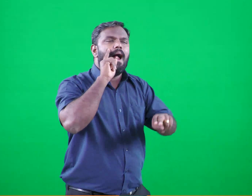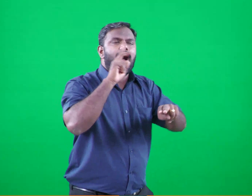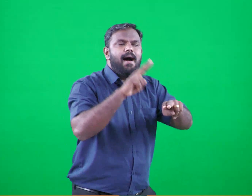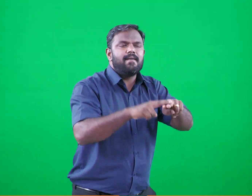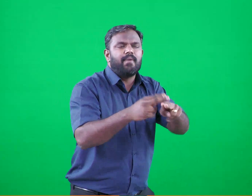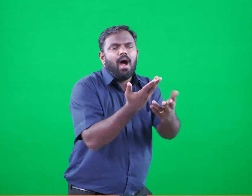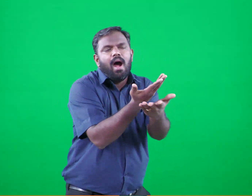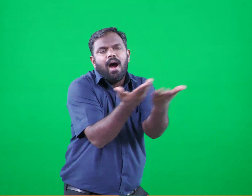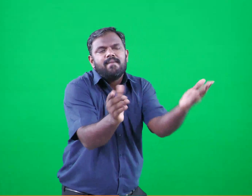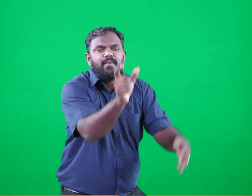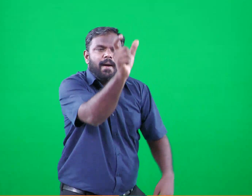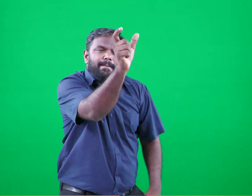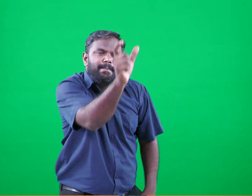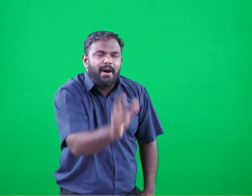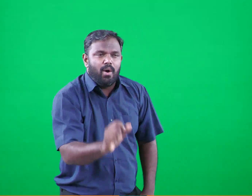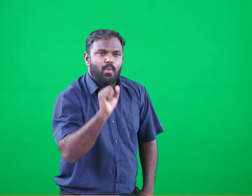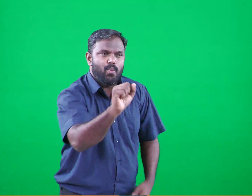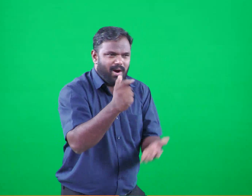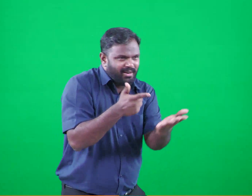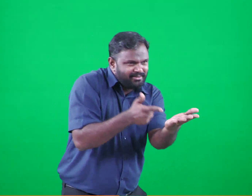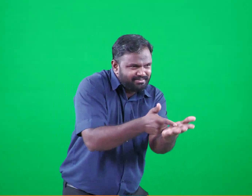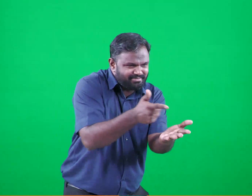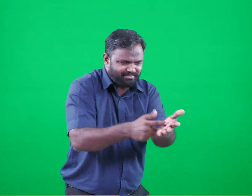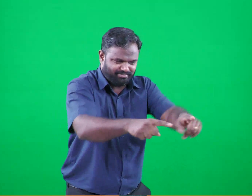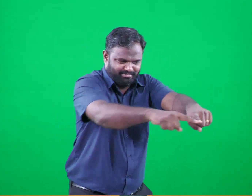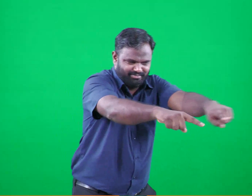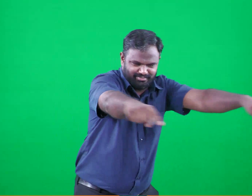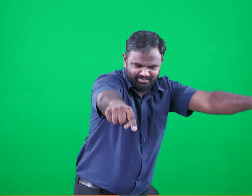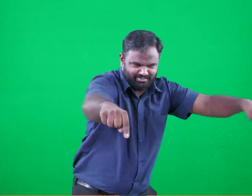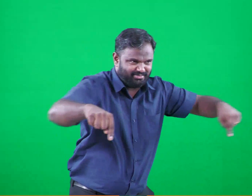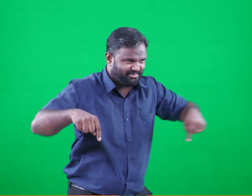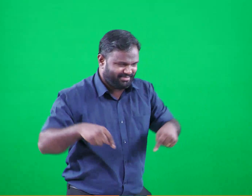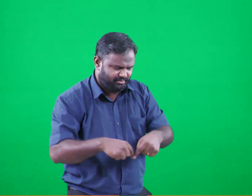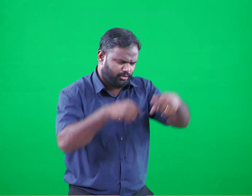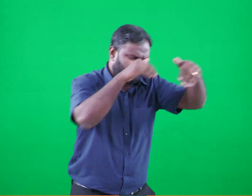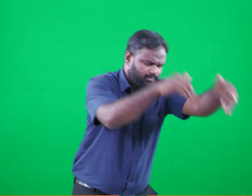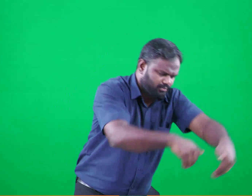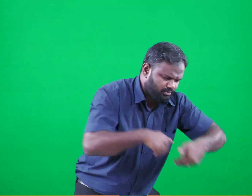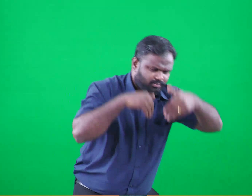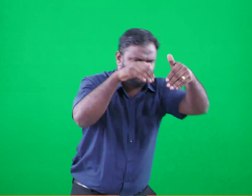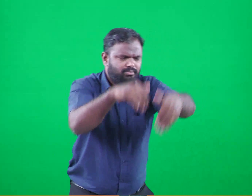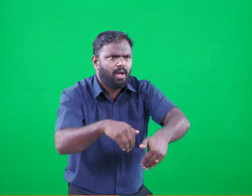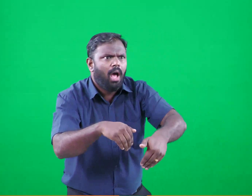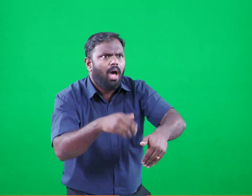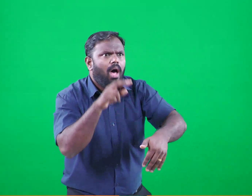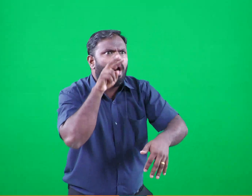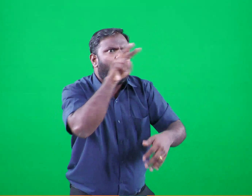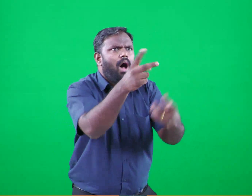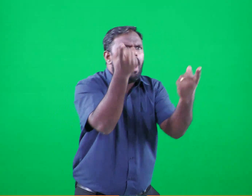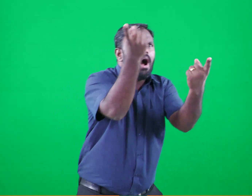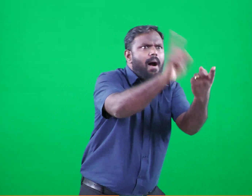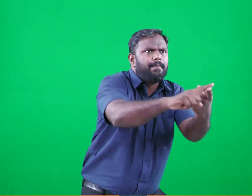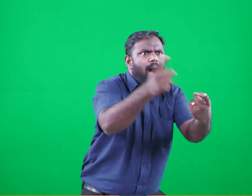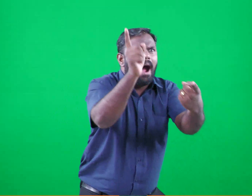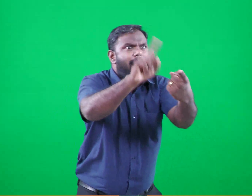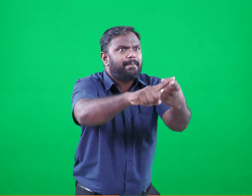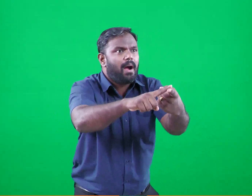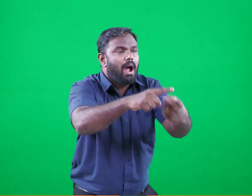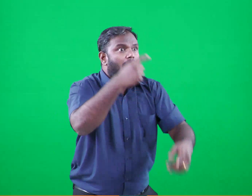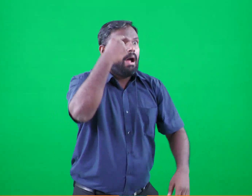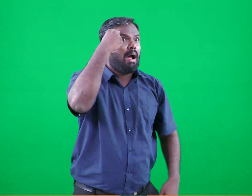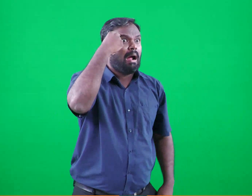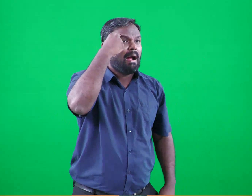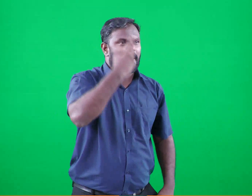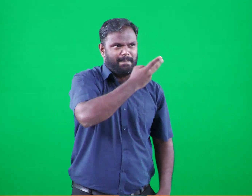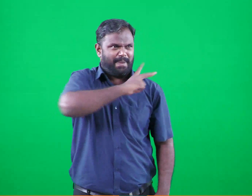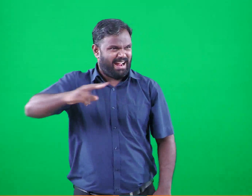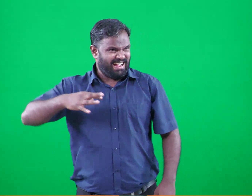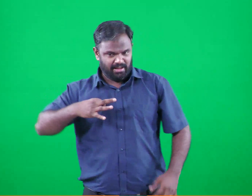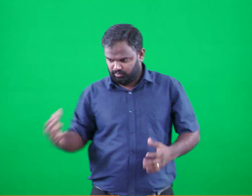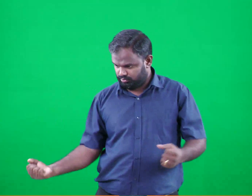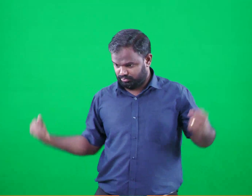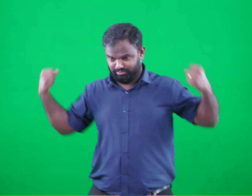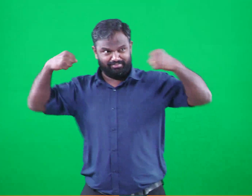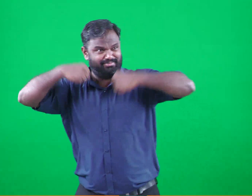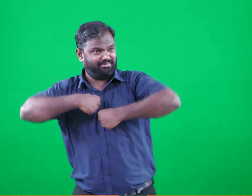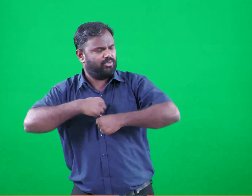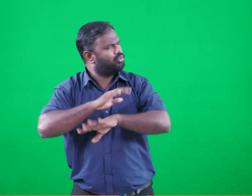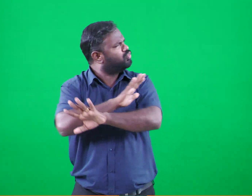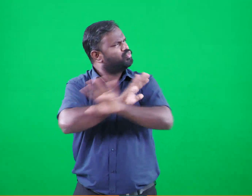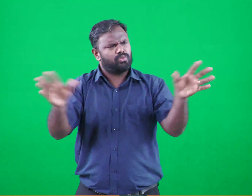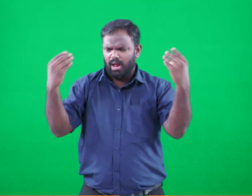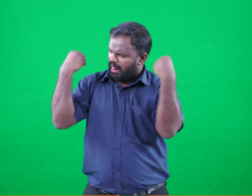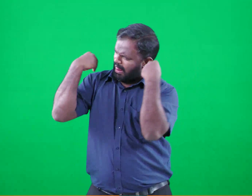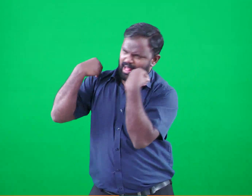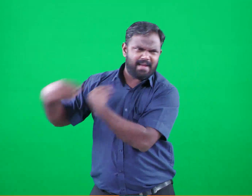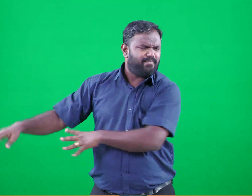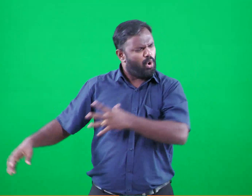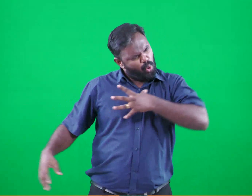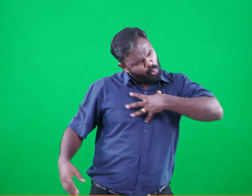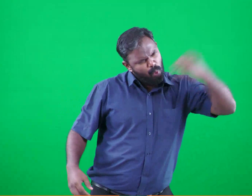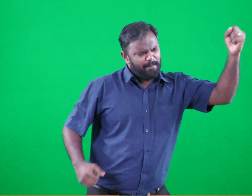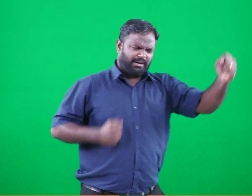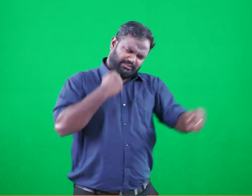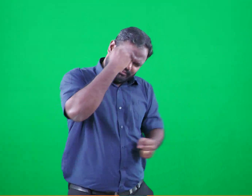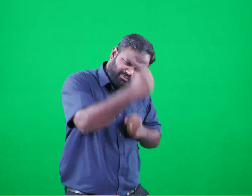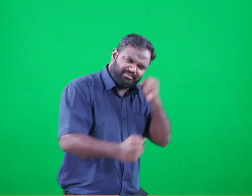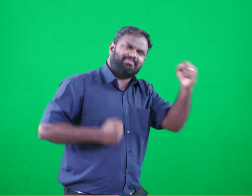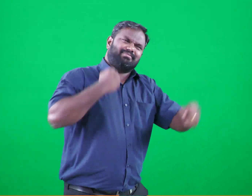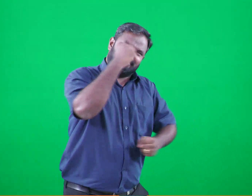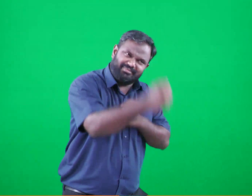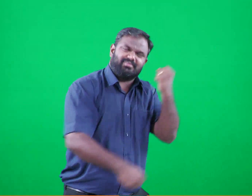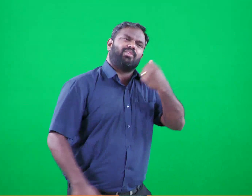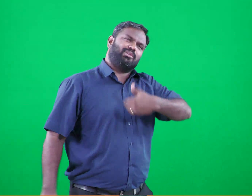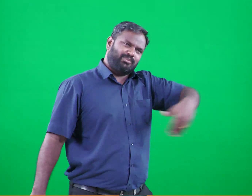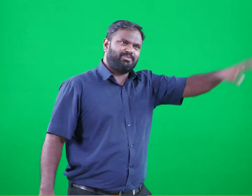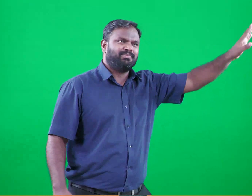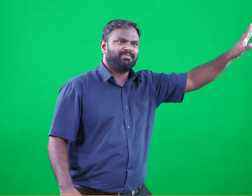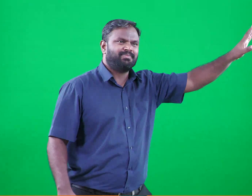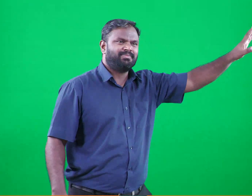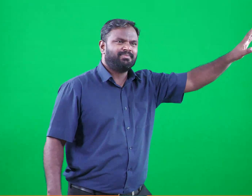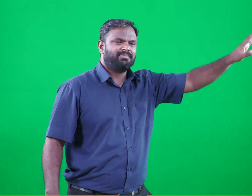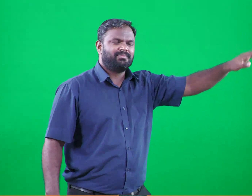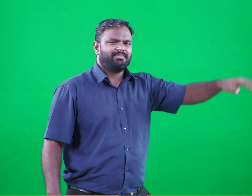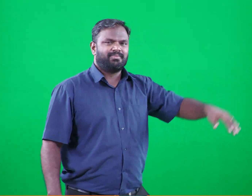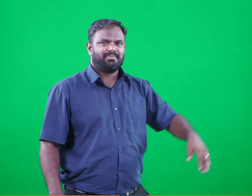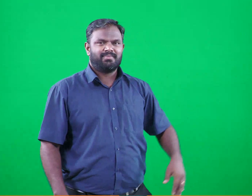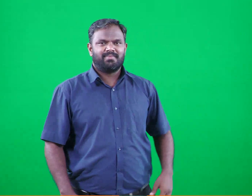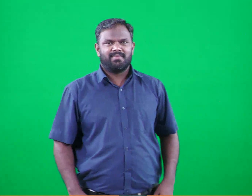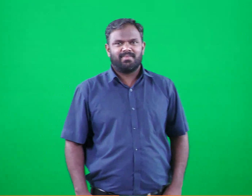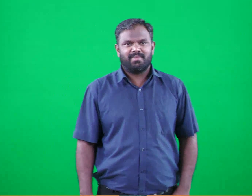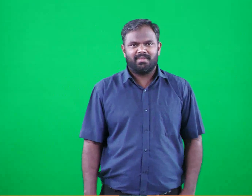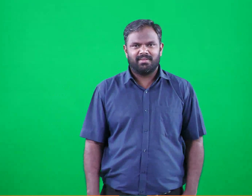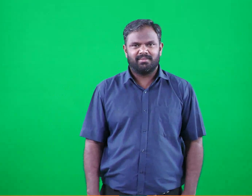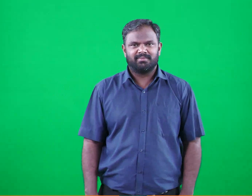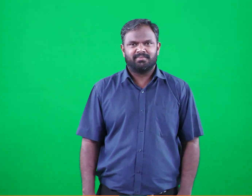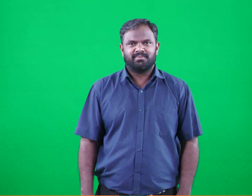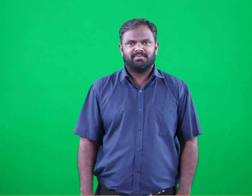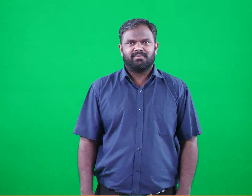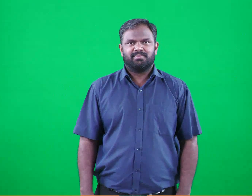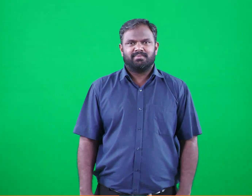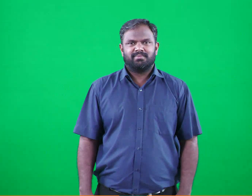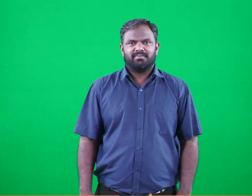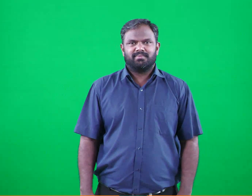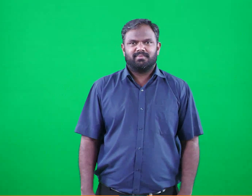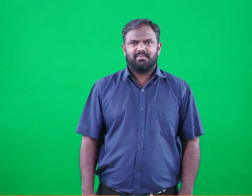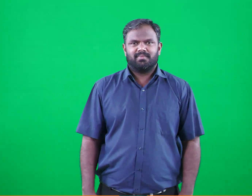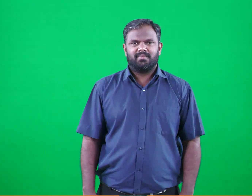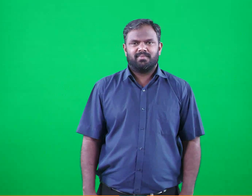And let no one in the field return for his cloak.